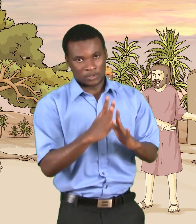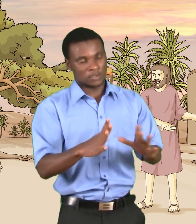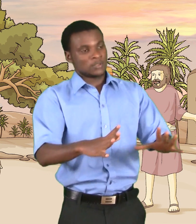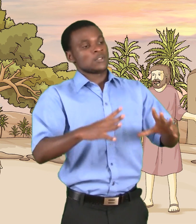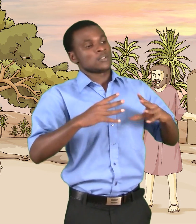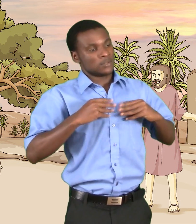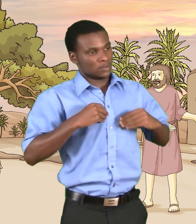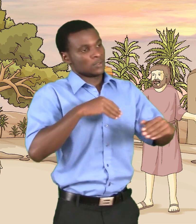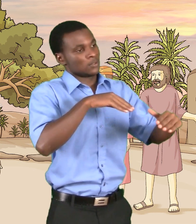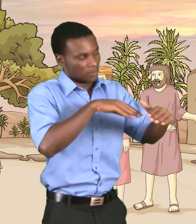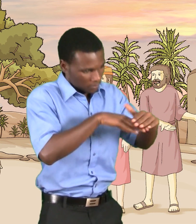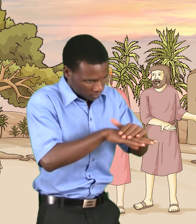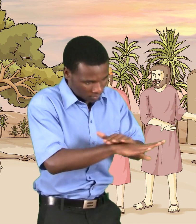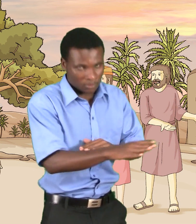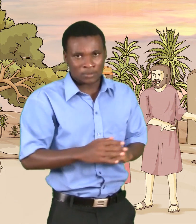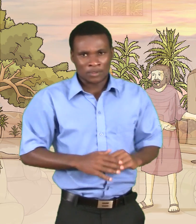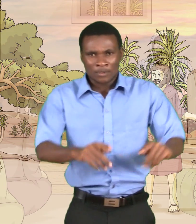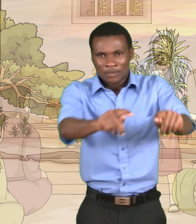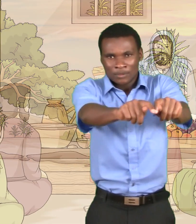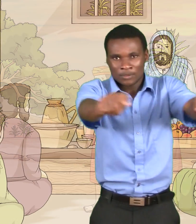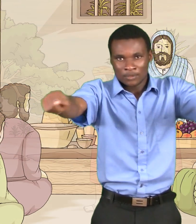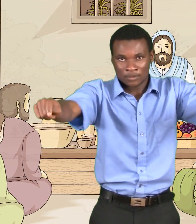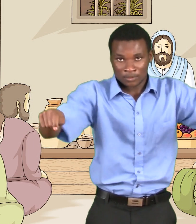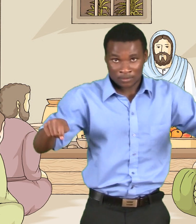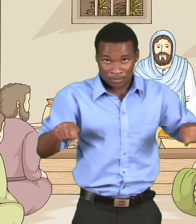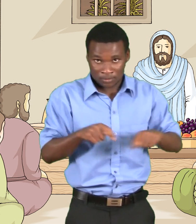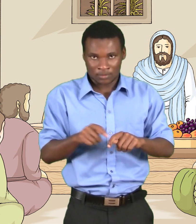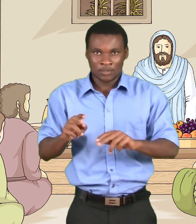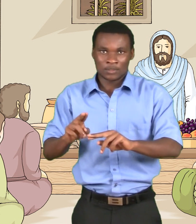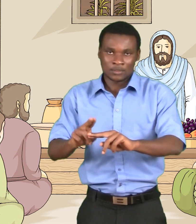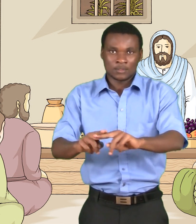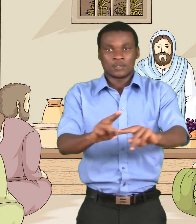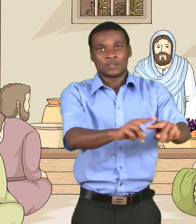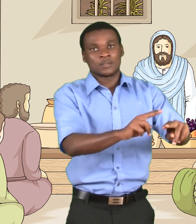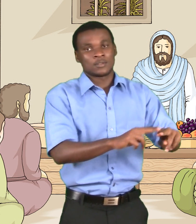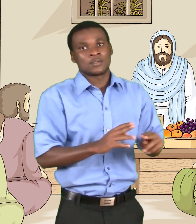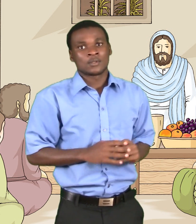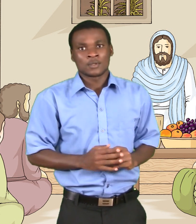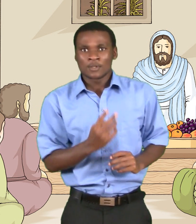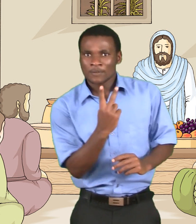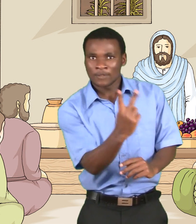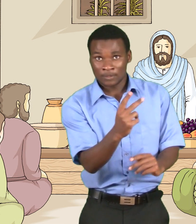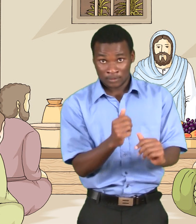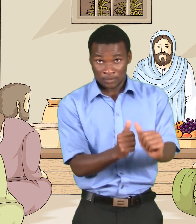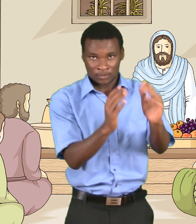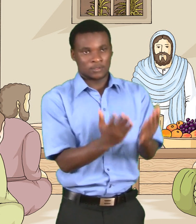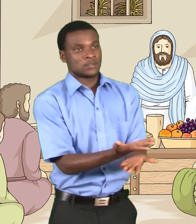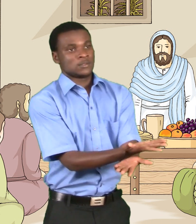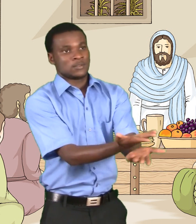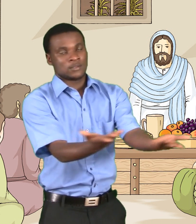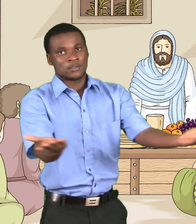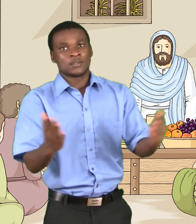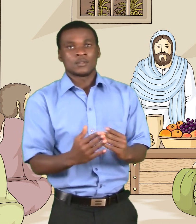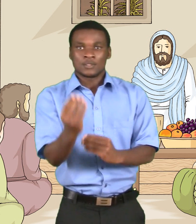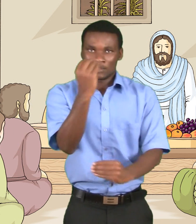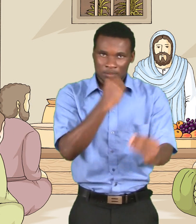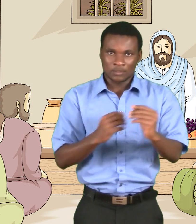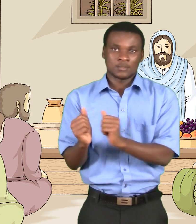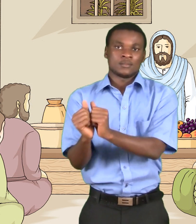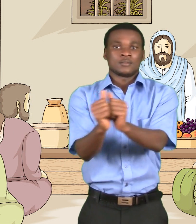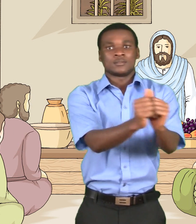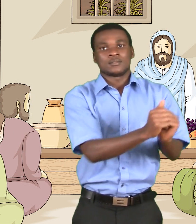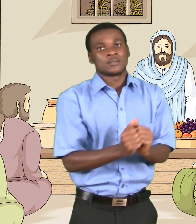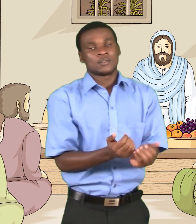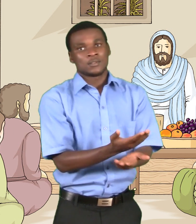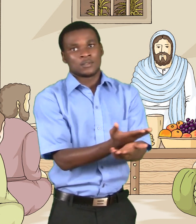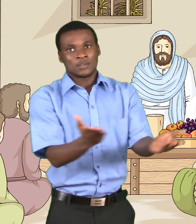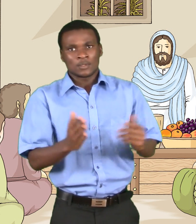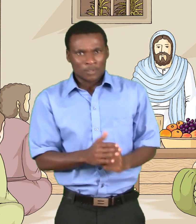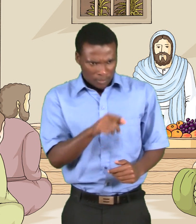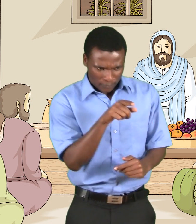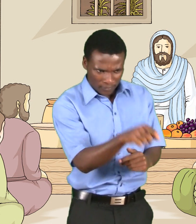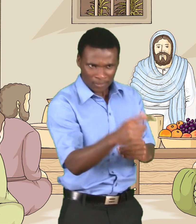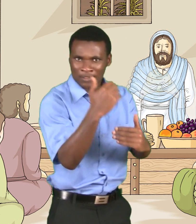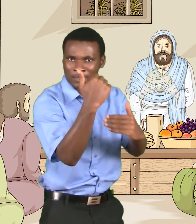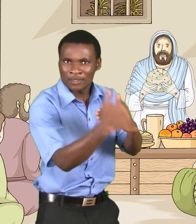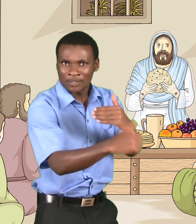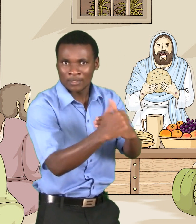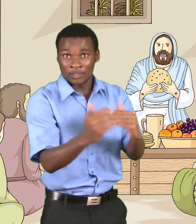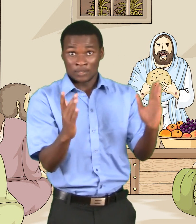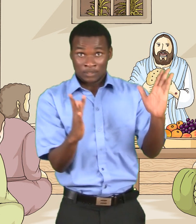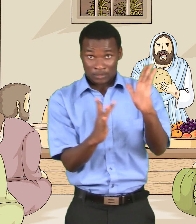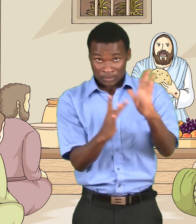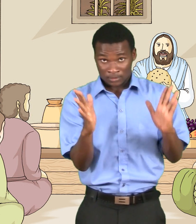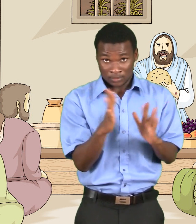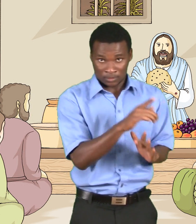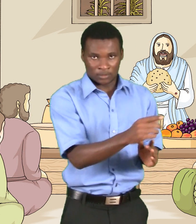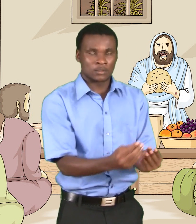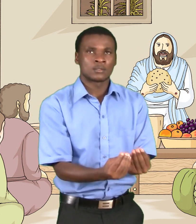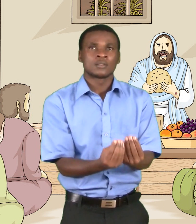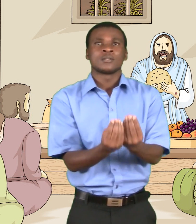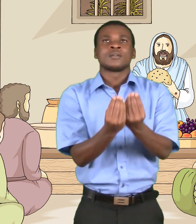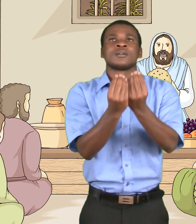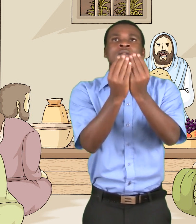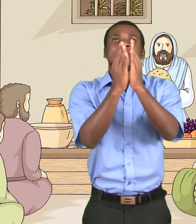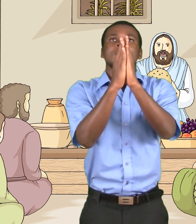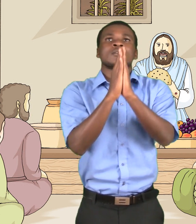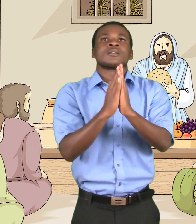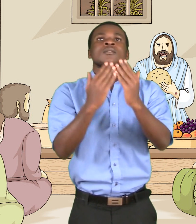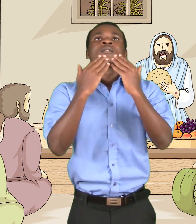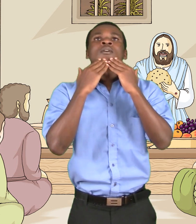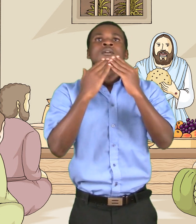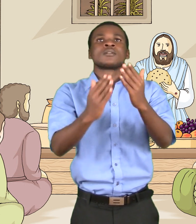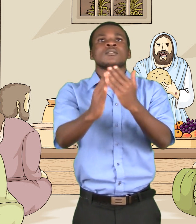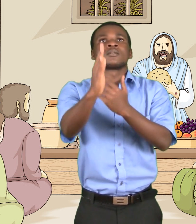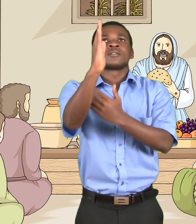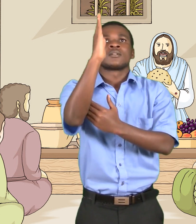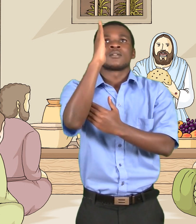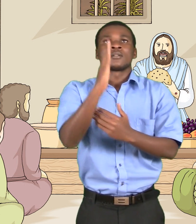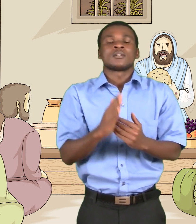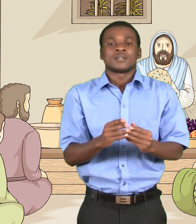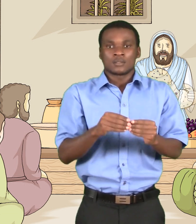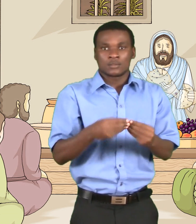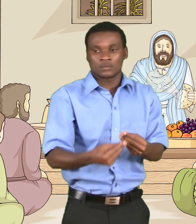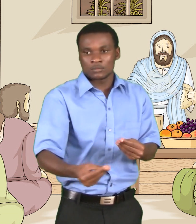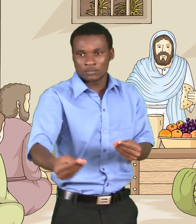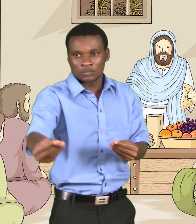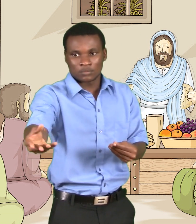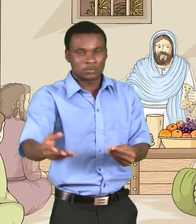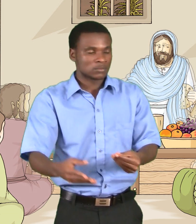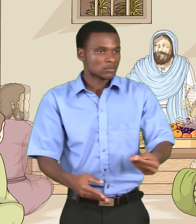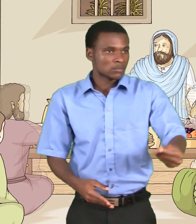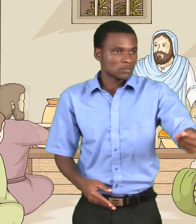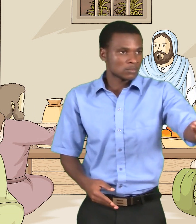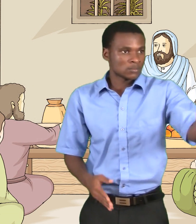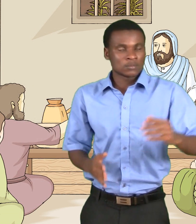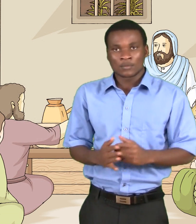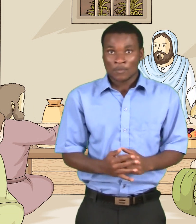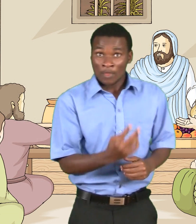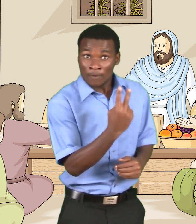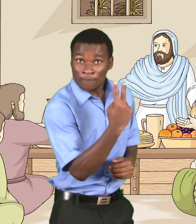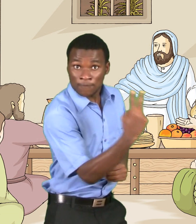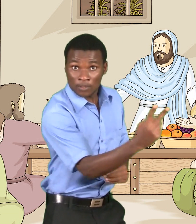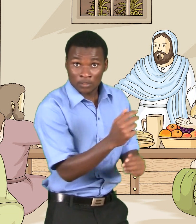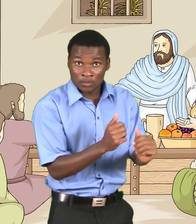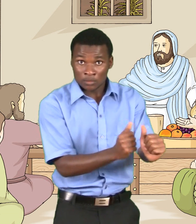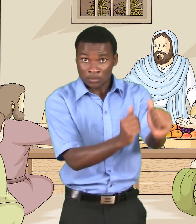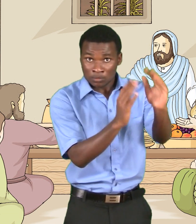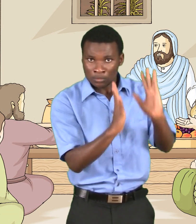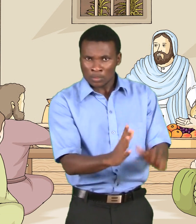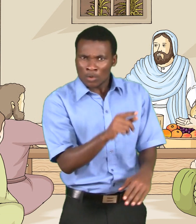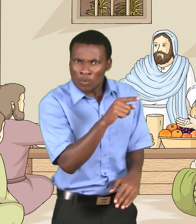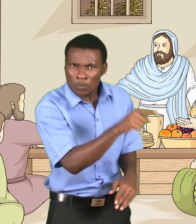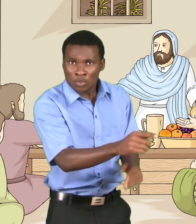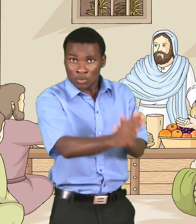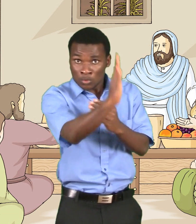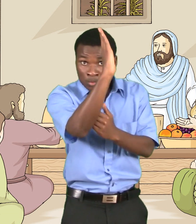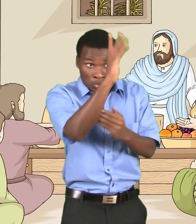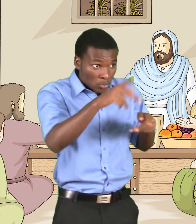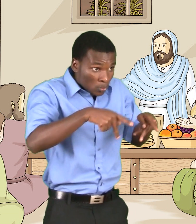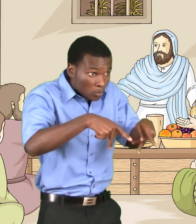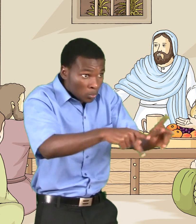While He was reclining at the table with them, He took bread, spoke a blessing and broke it, and gave it to them.